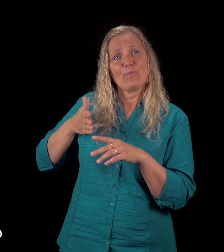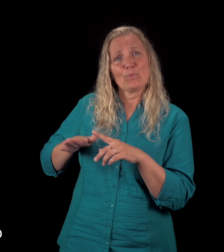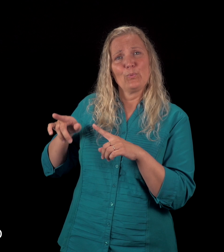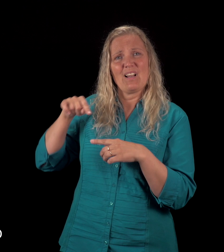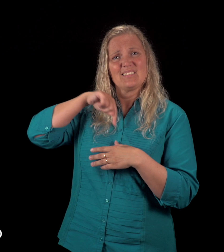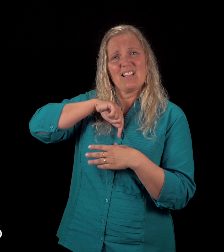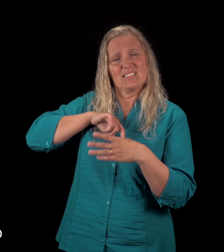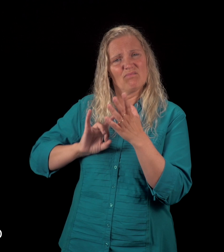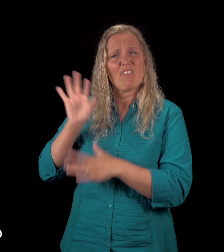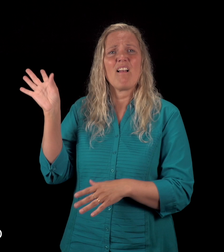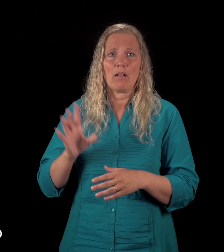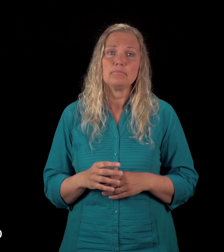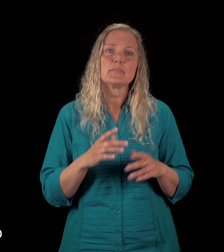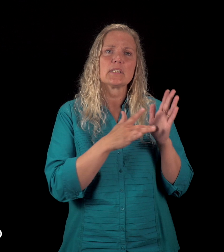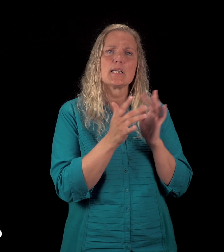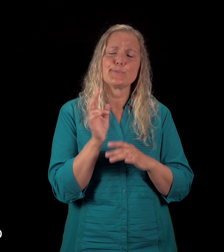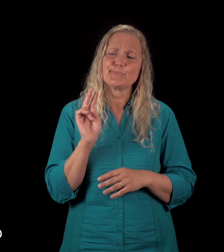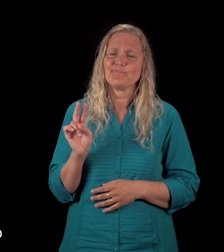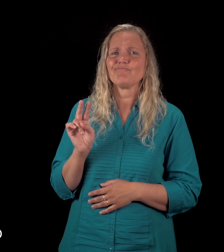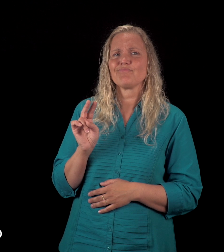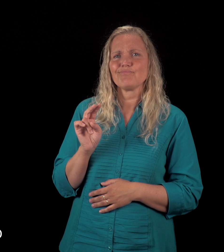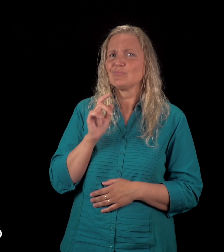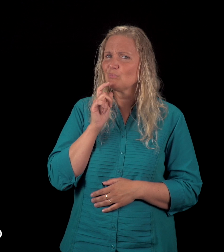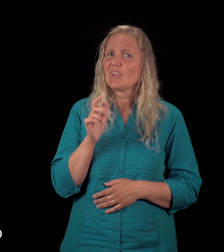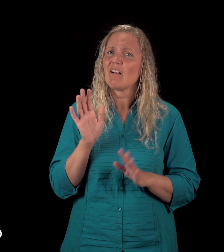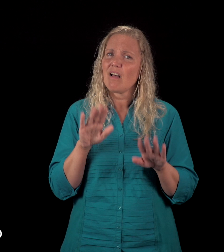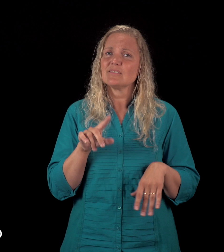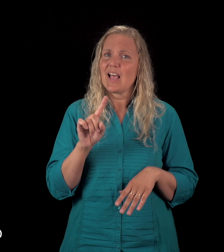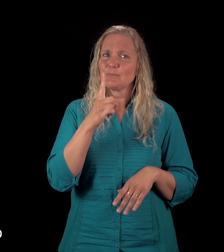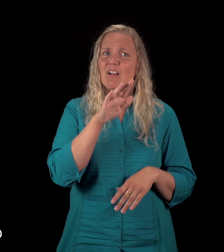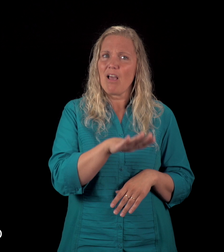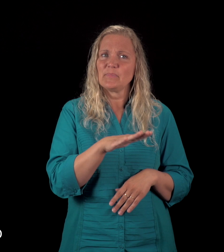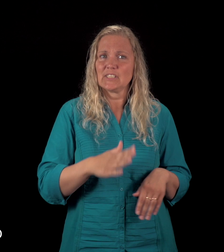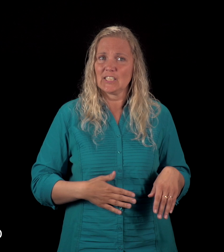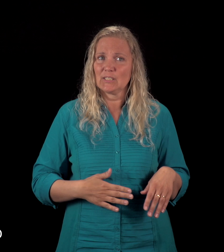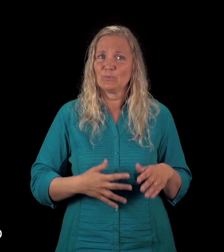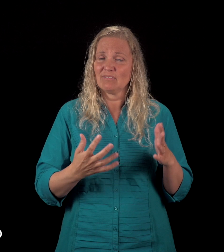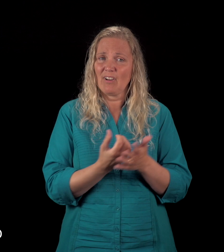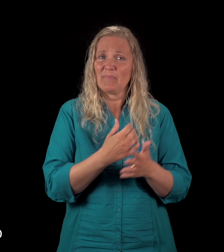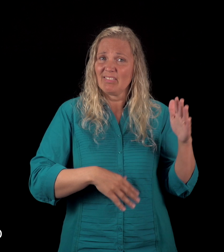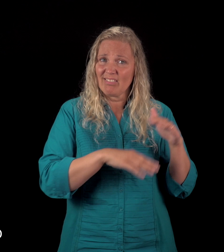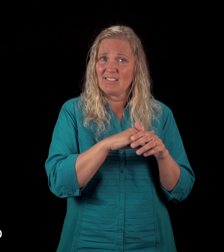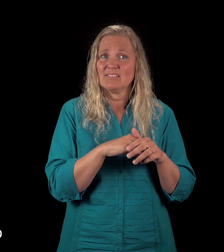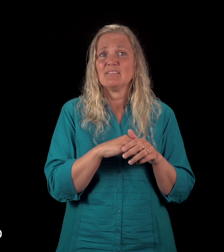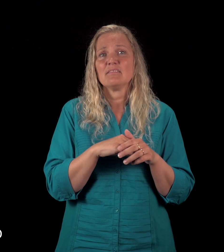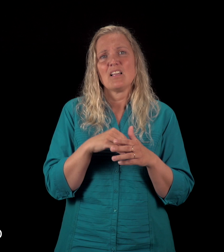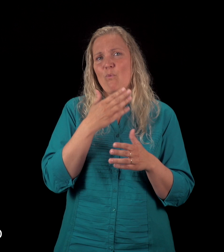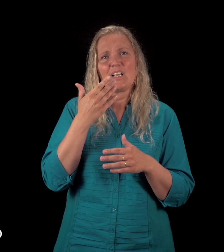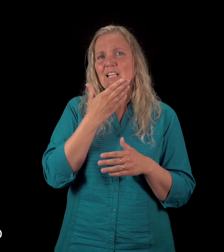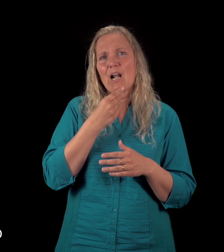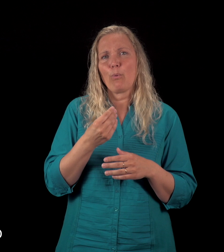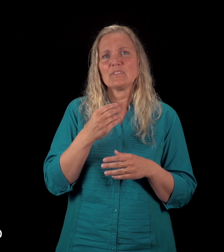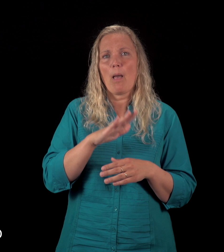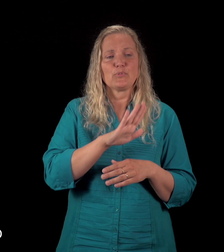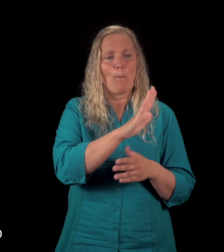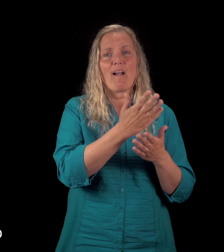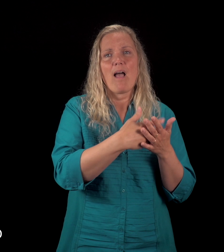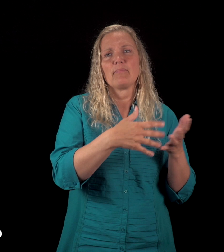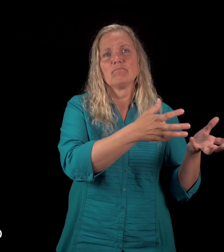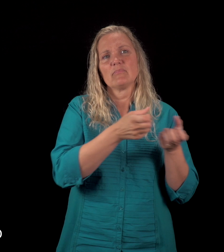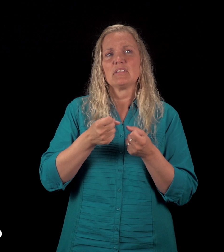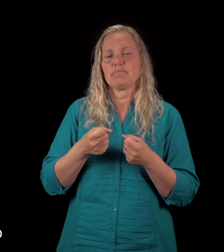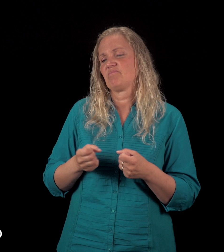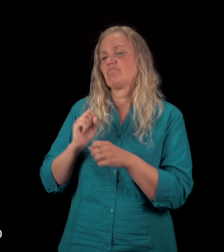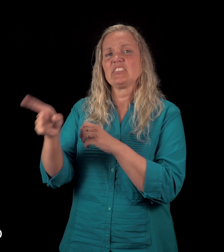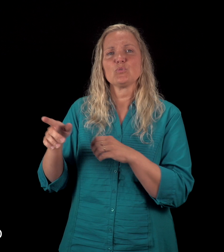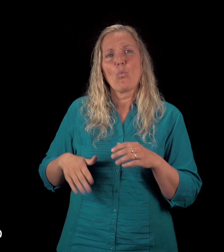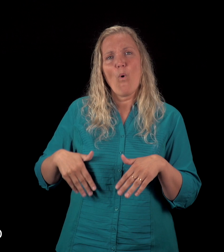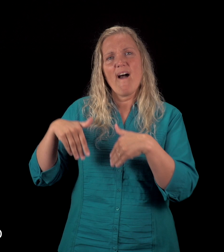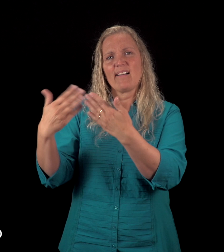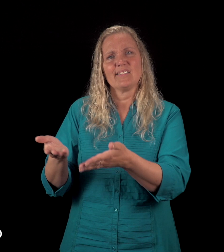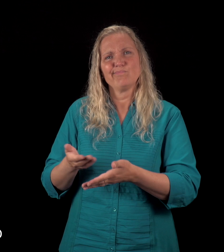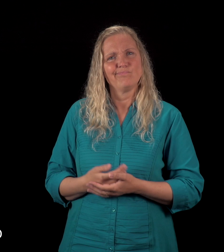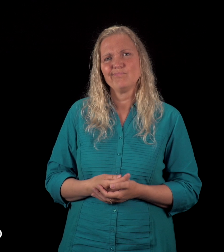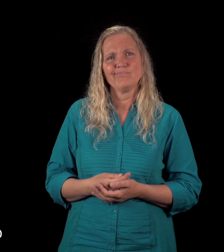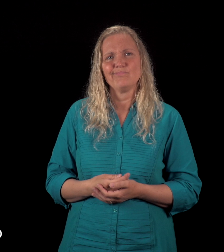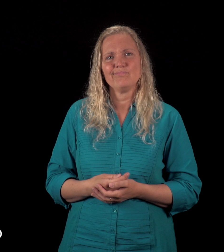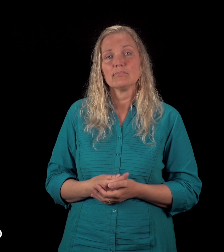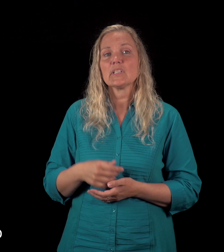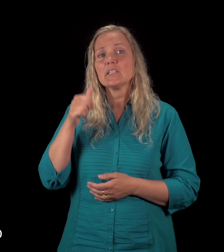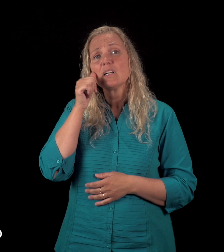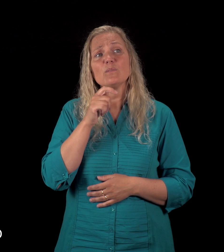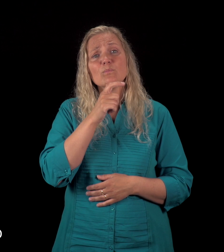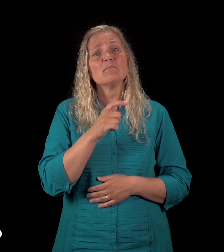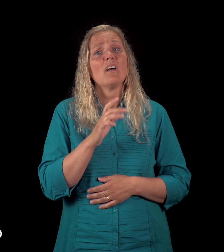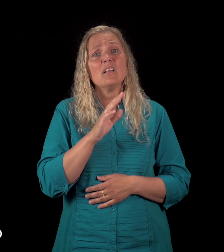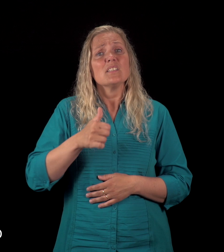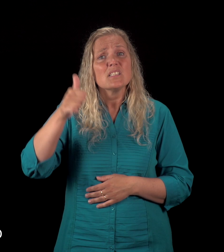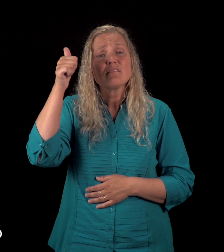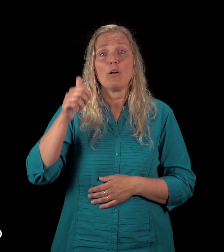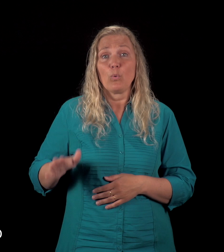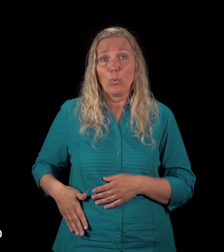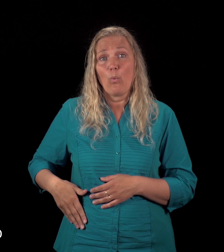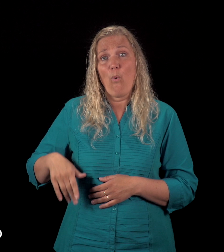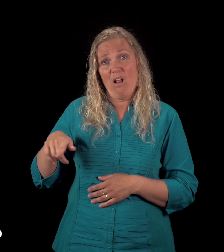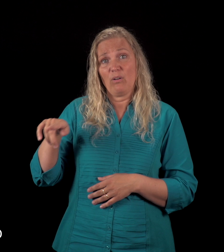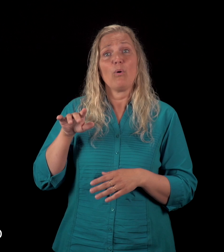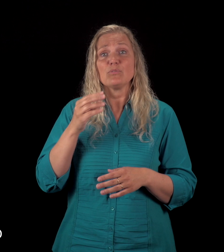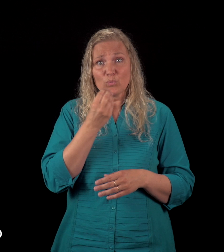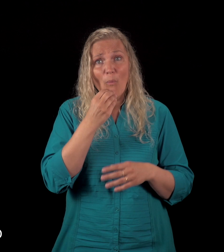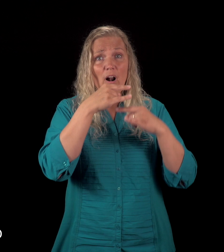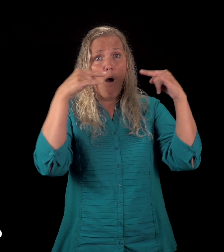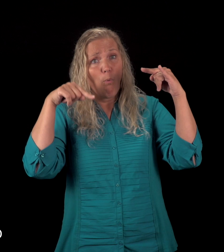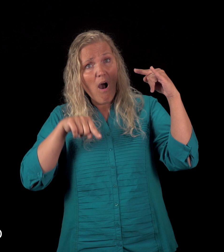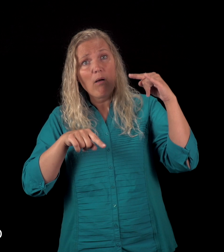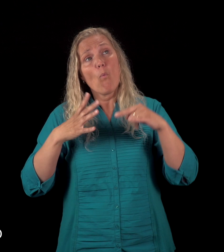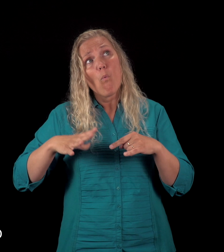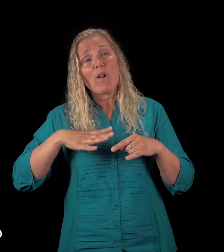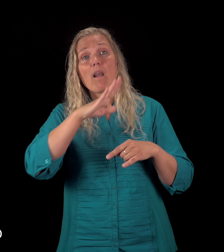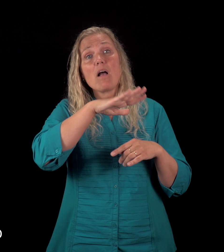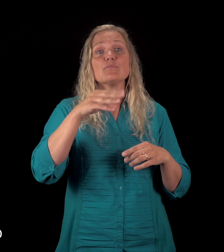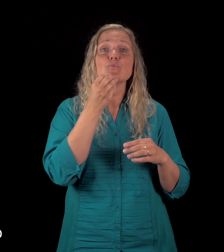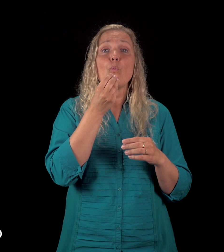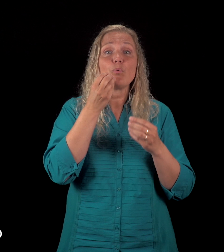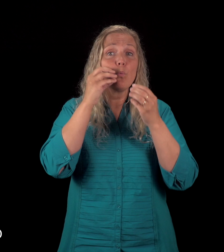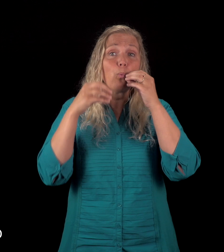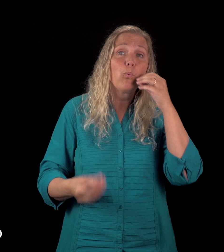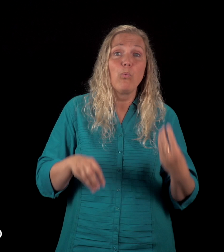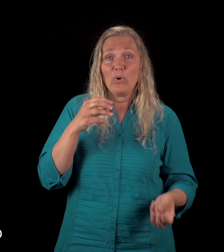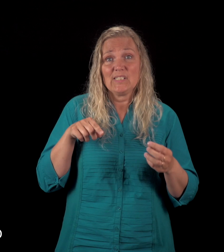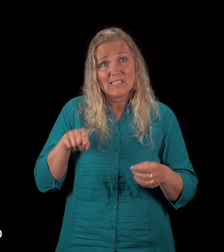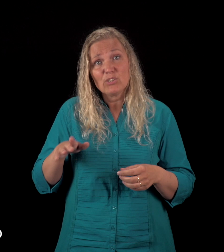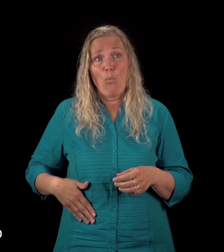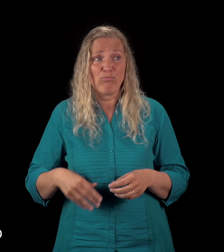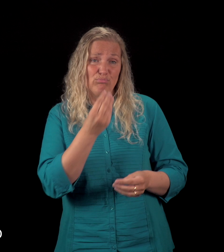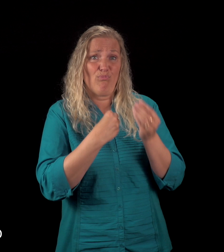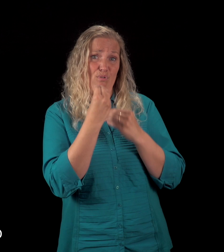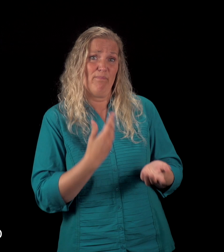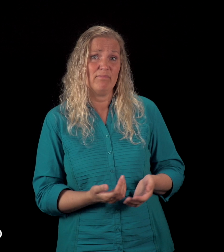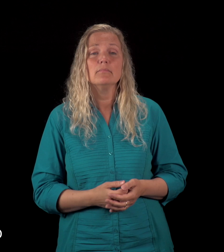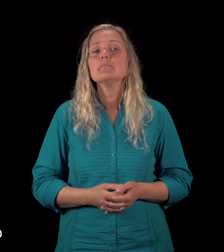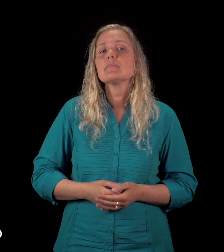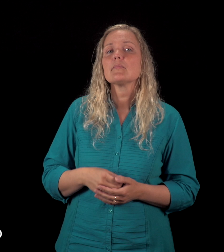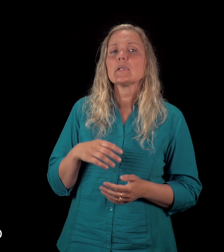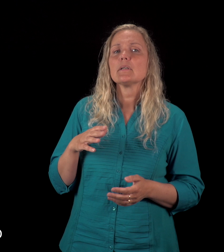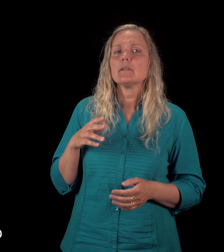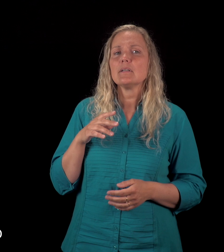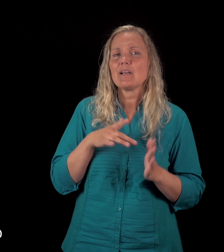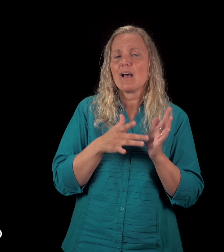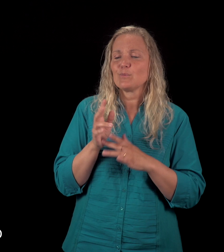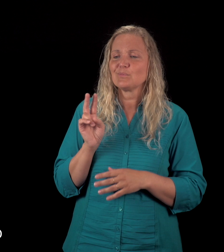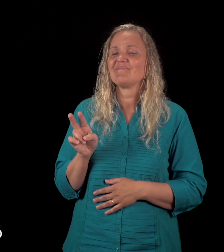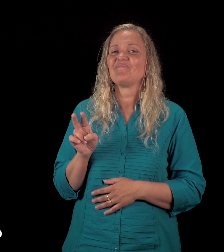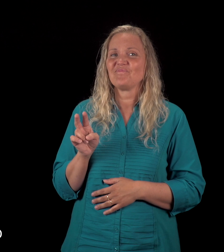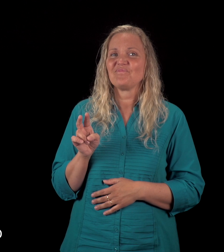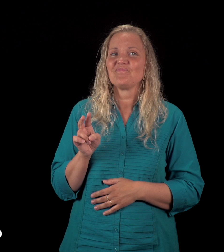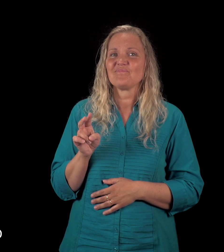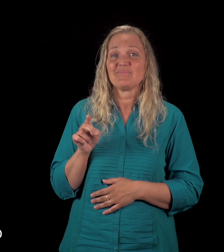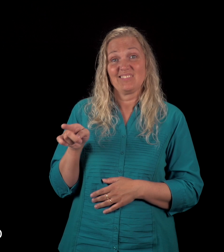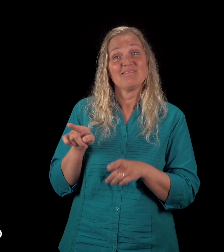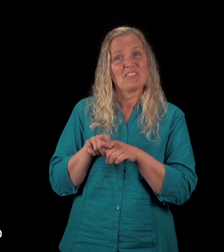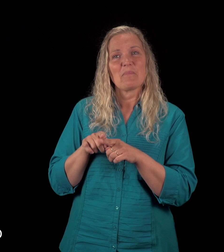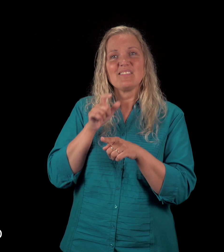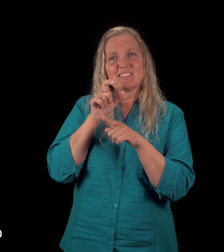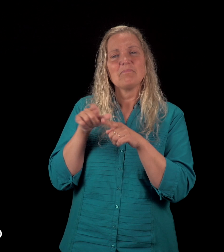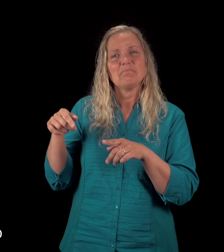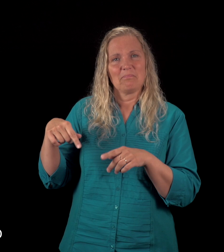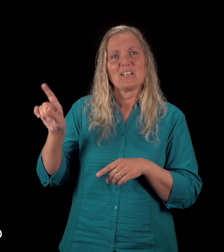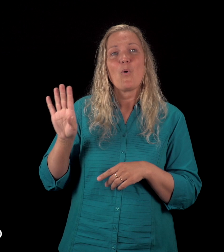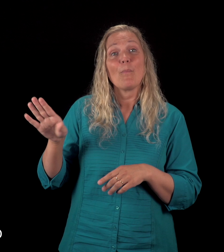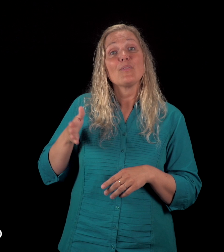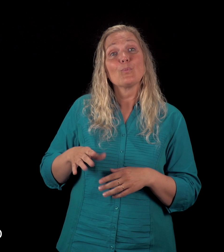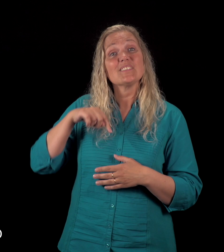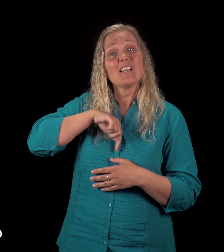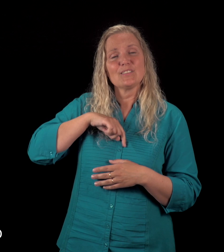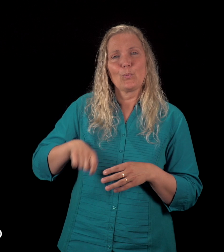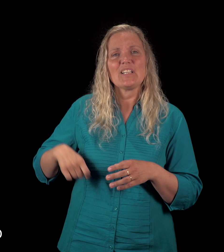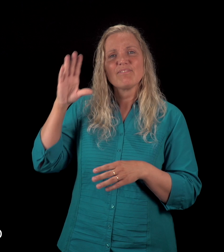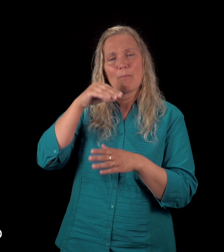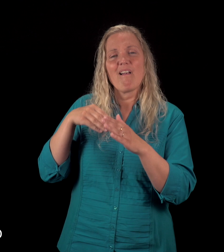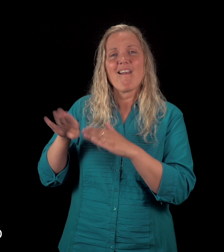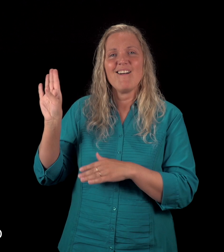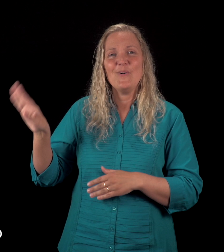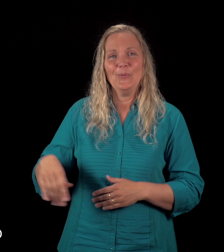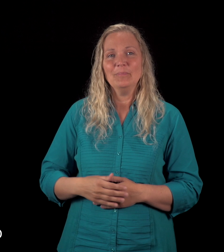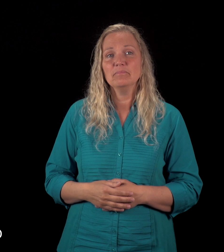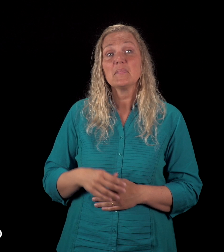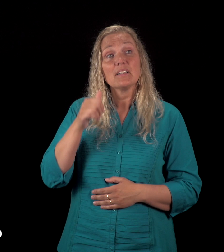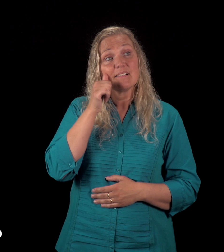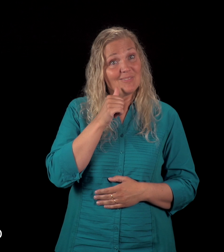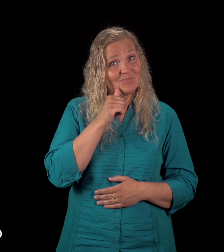“For it is not right to take the children’s bread and toss it to the dogs.” “Yes, Lord,” she replied, “even the dogs under the table eat the children’s crumbs.” Then Jesus told her, “Because of this answer, you may go.